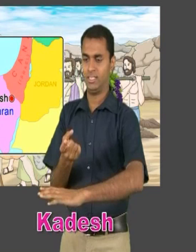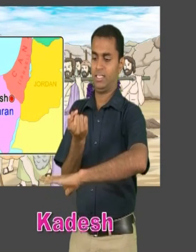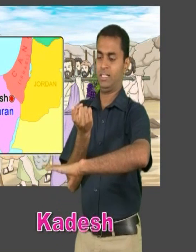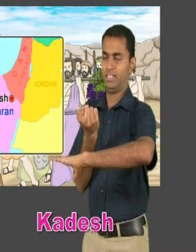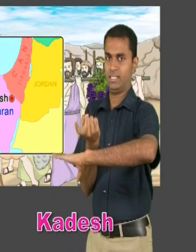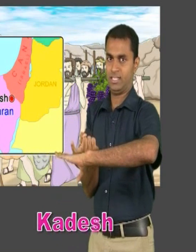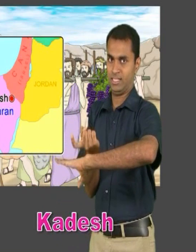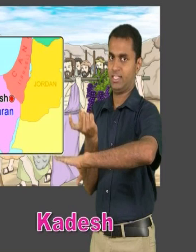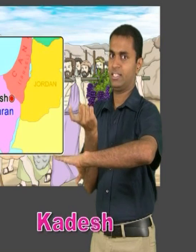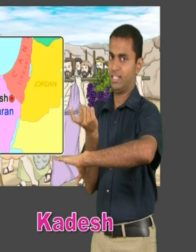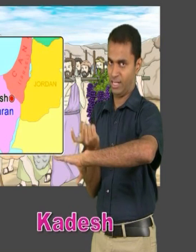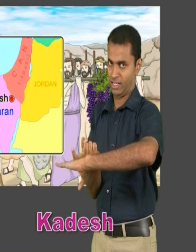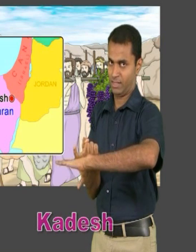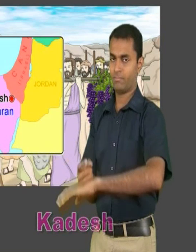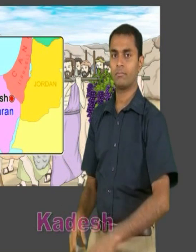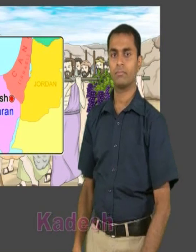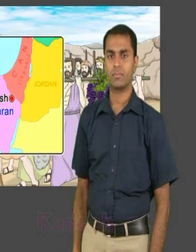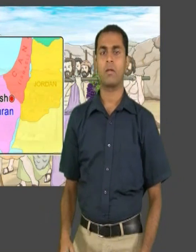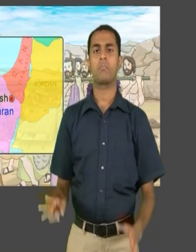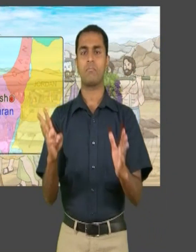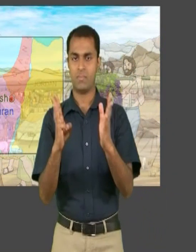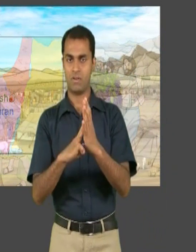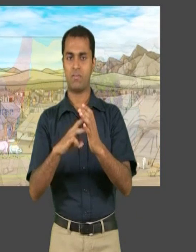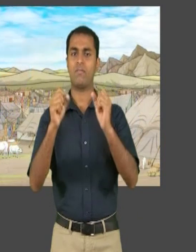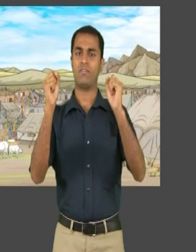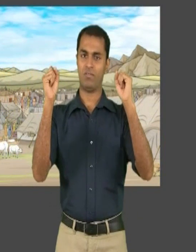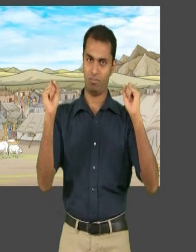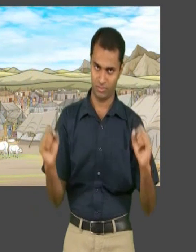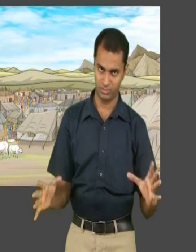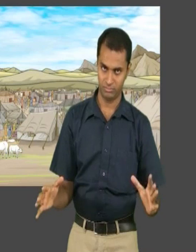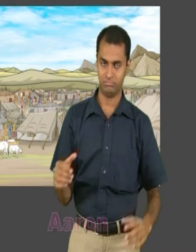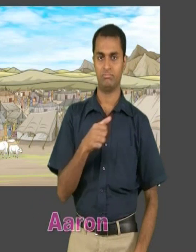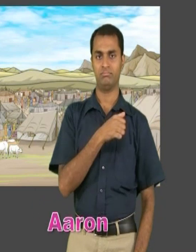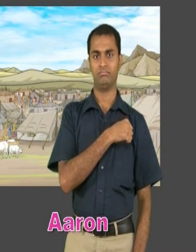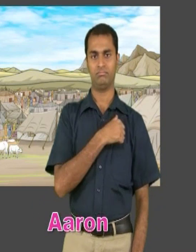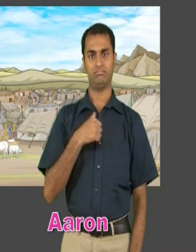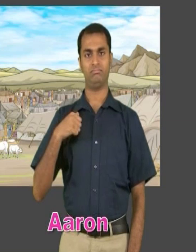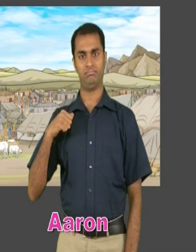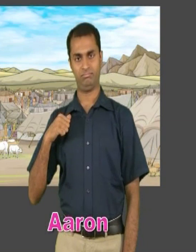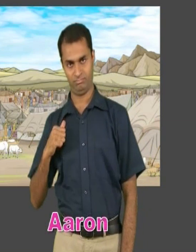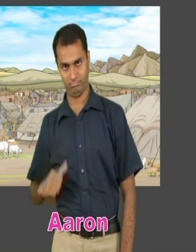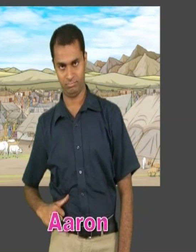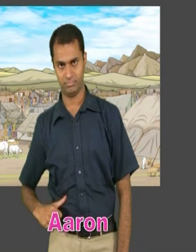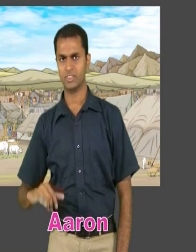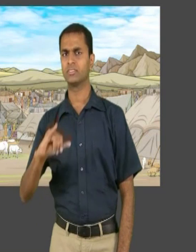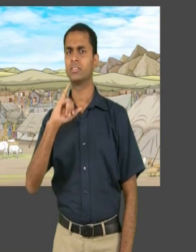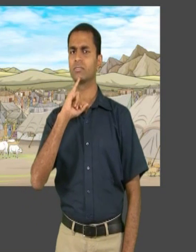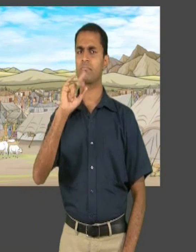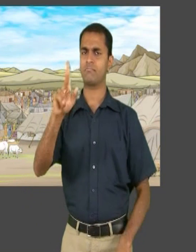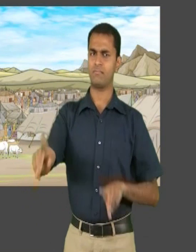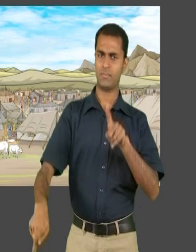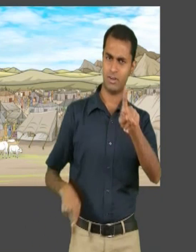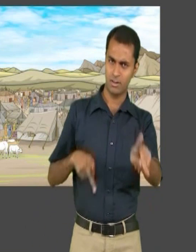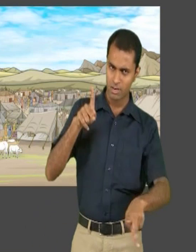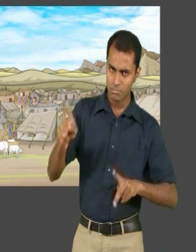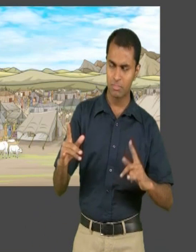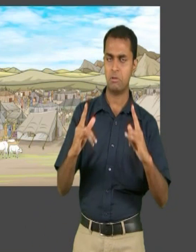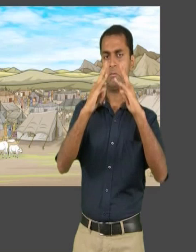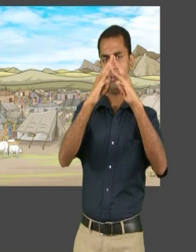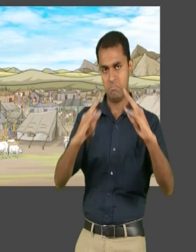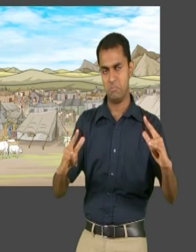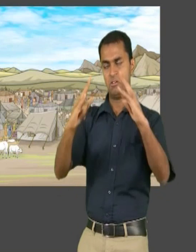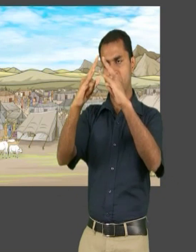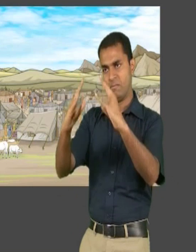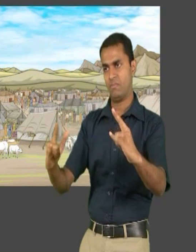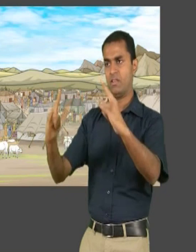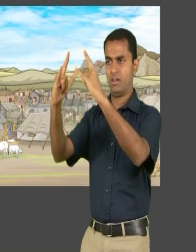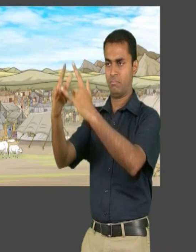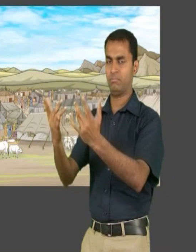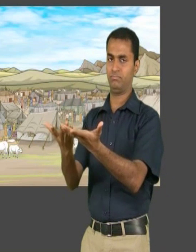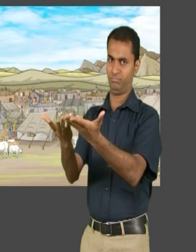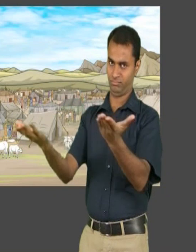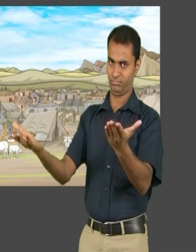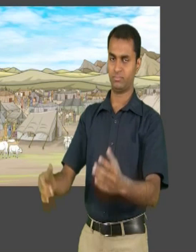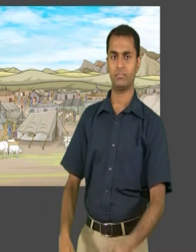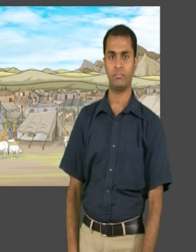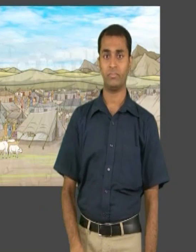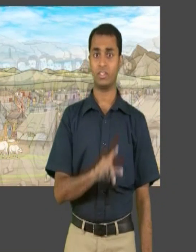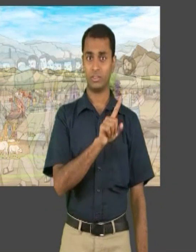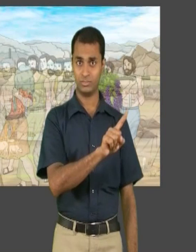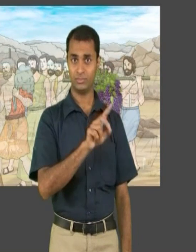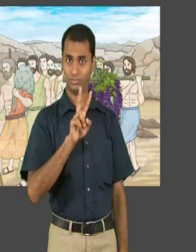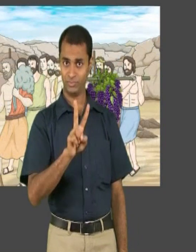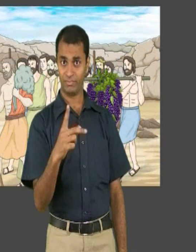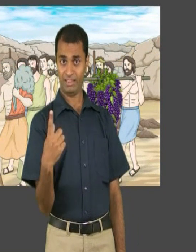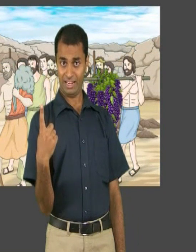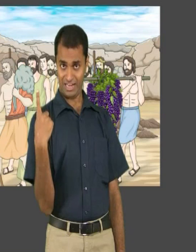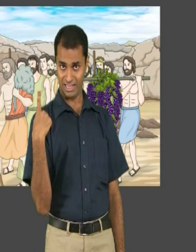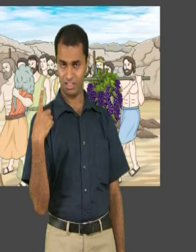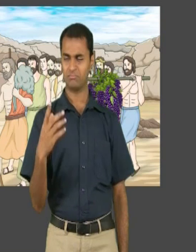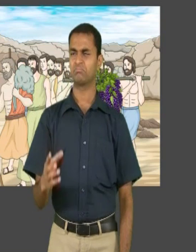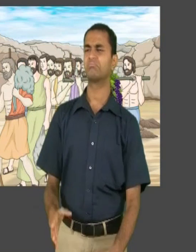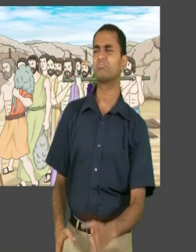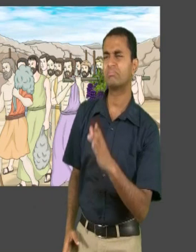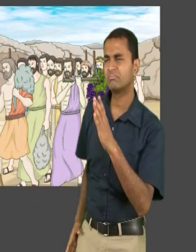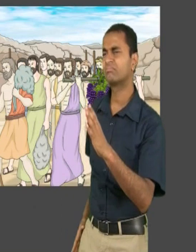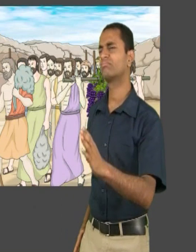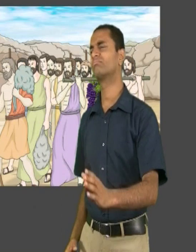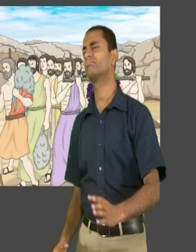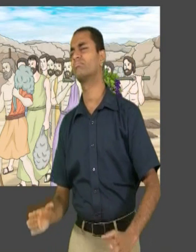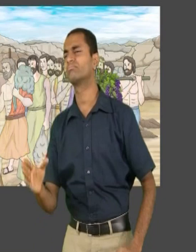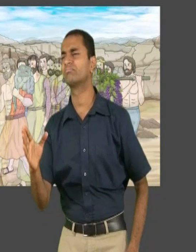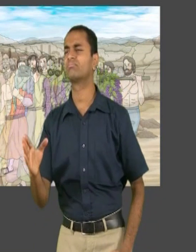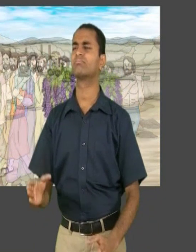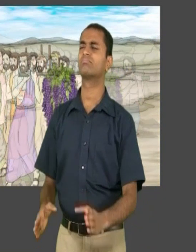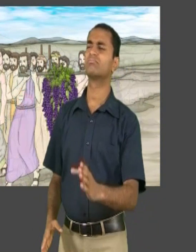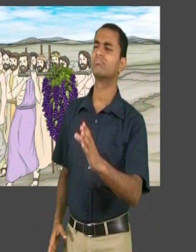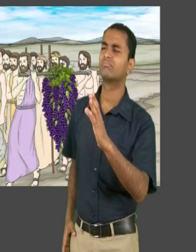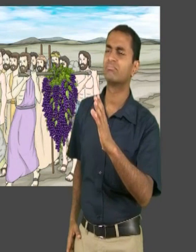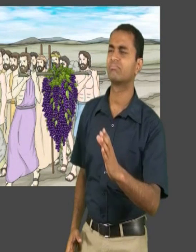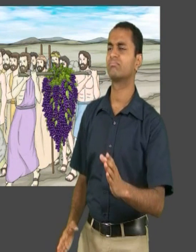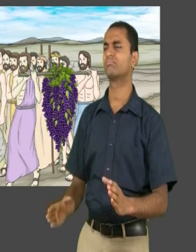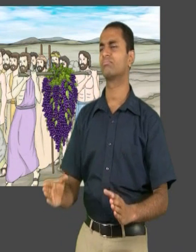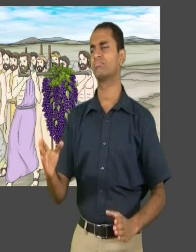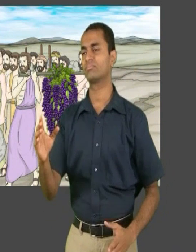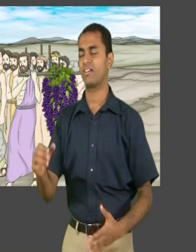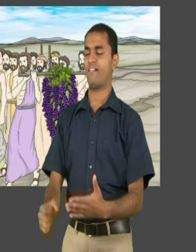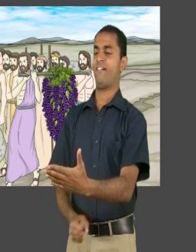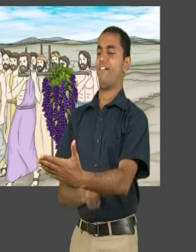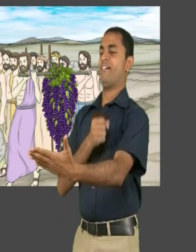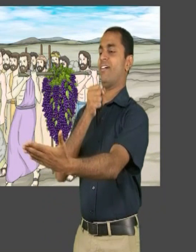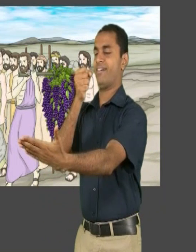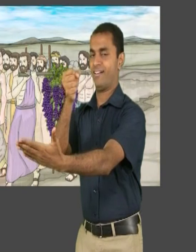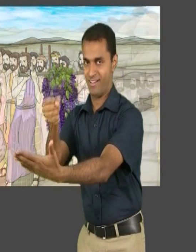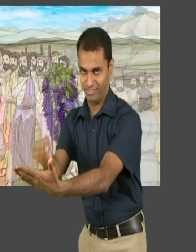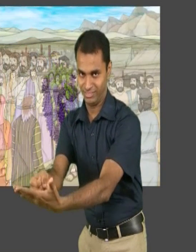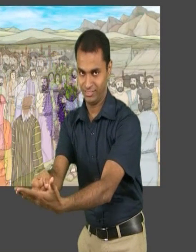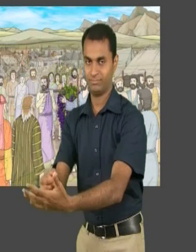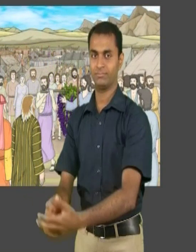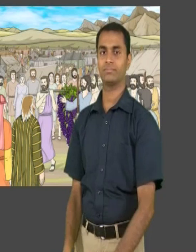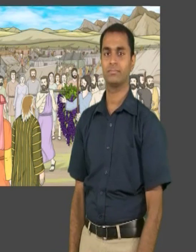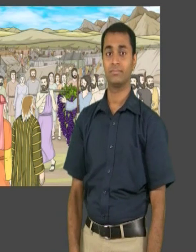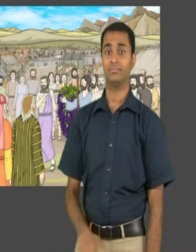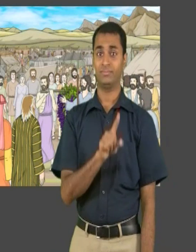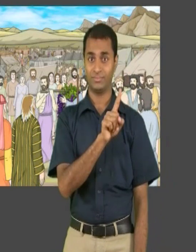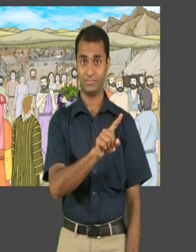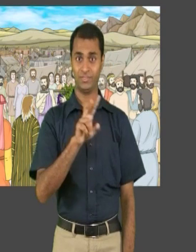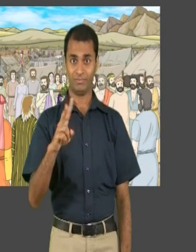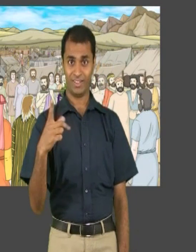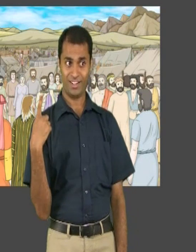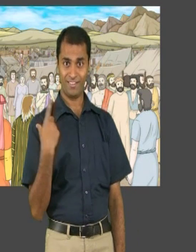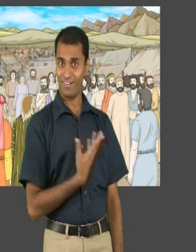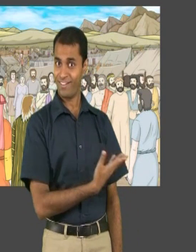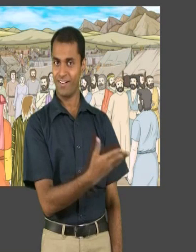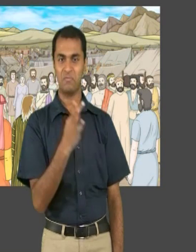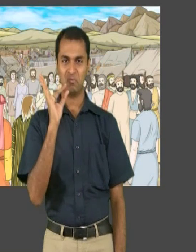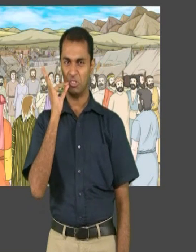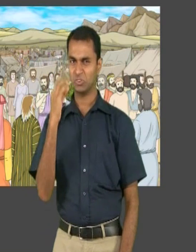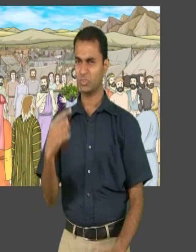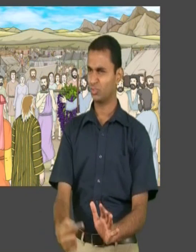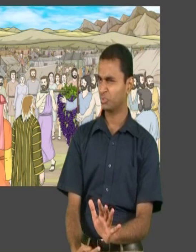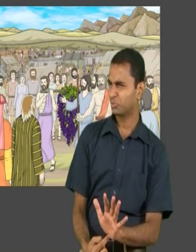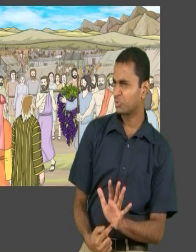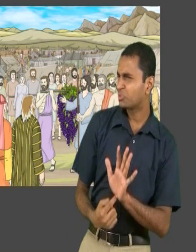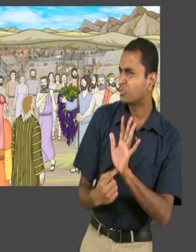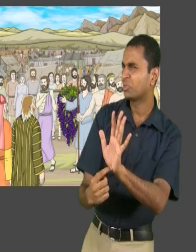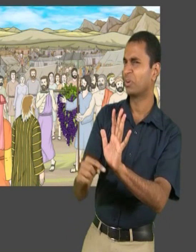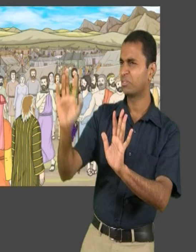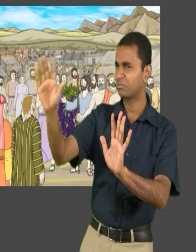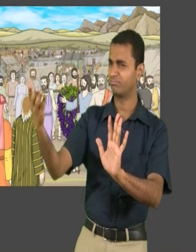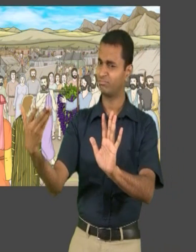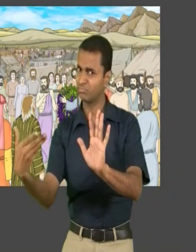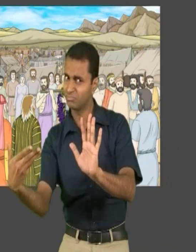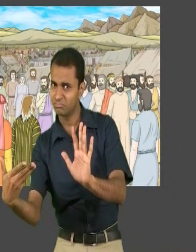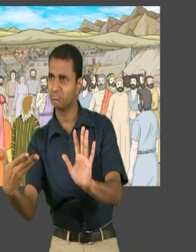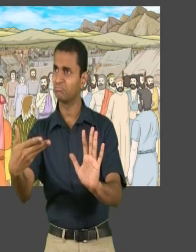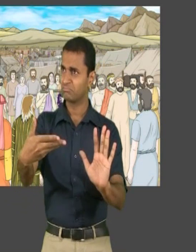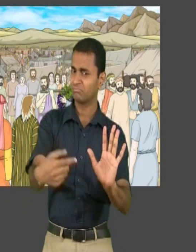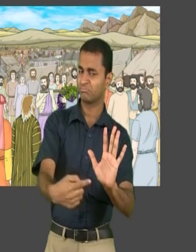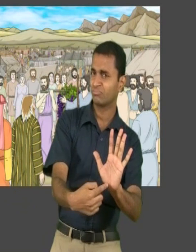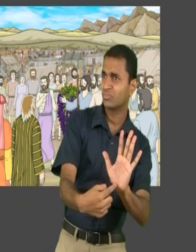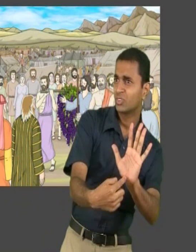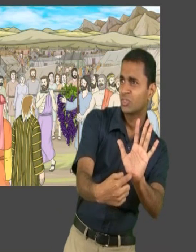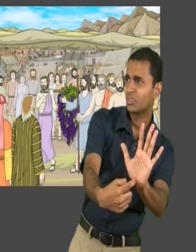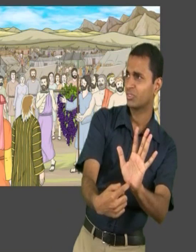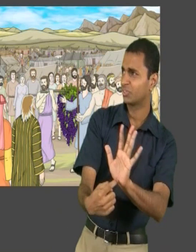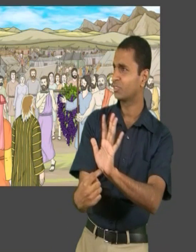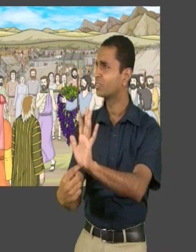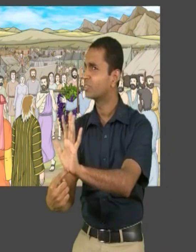They brought back a report for the whole congregation and showed them the fruit of the land.